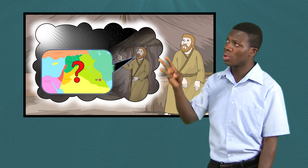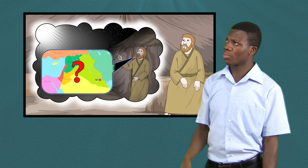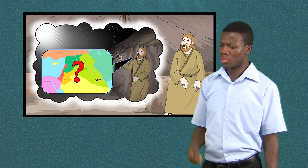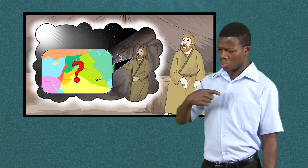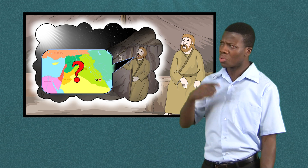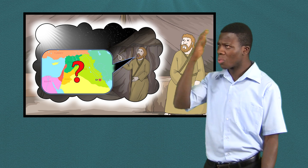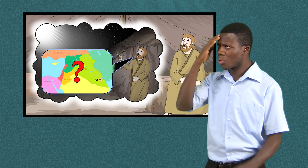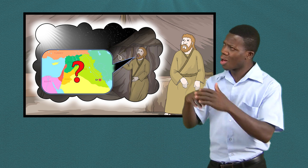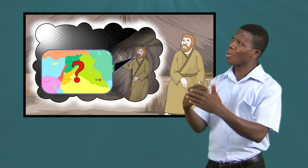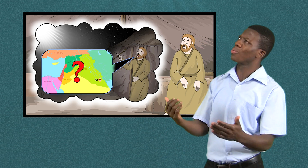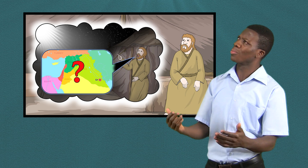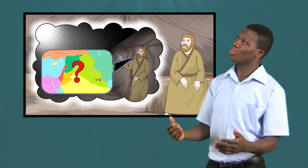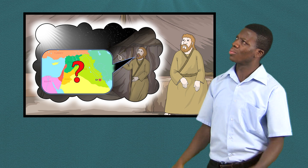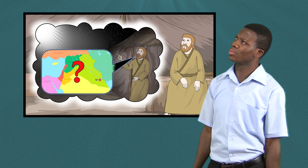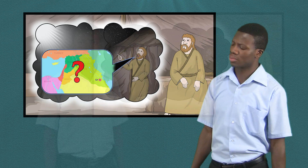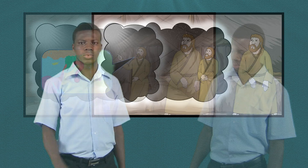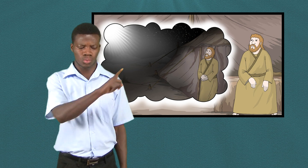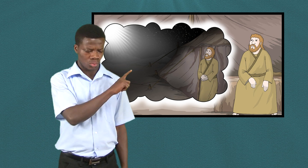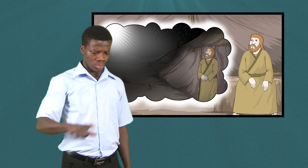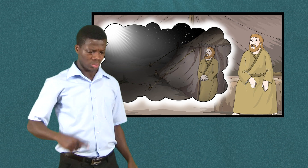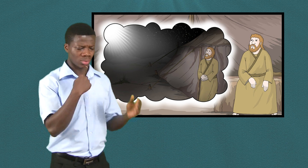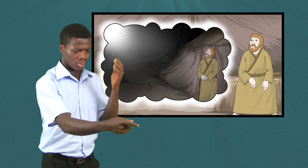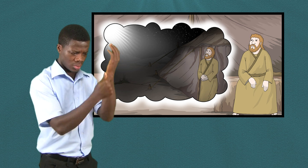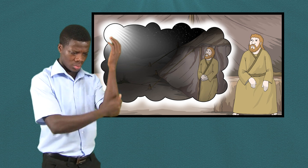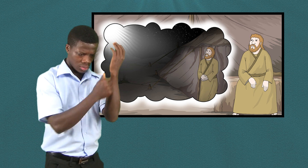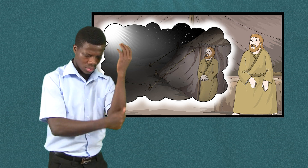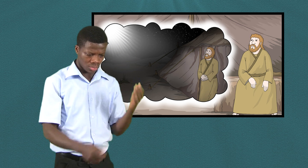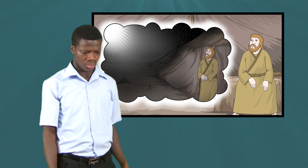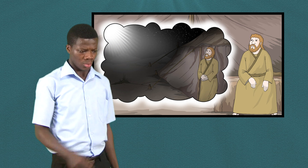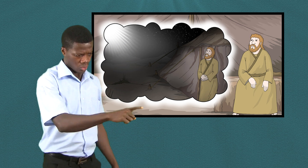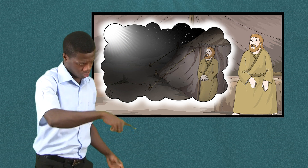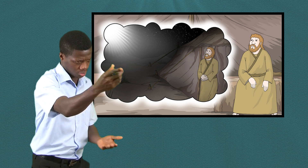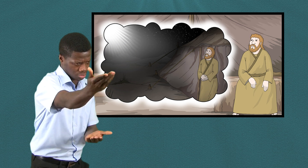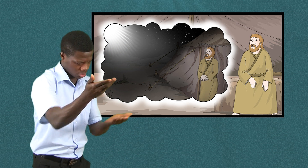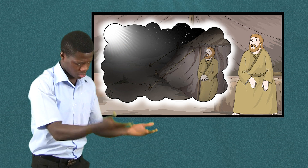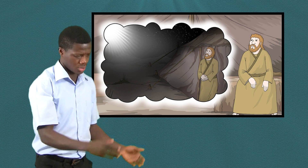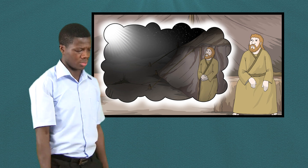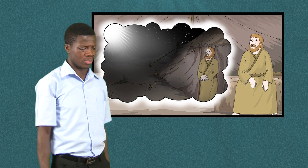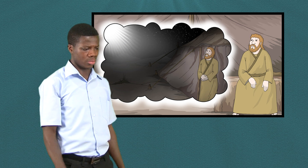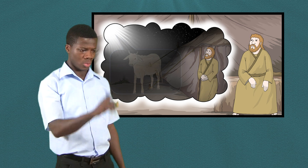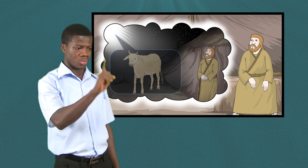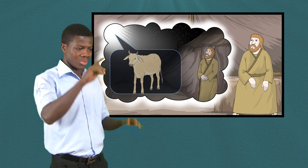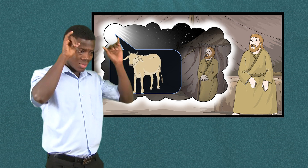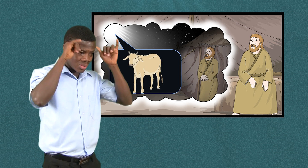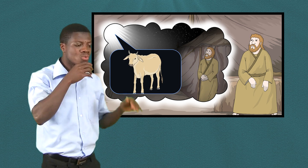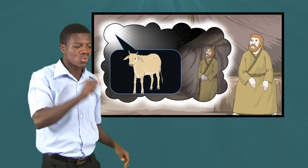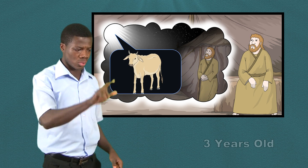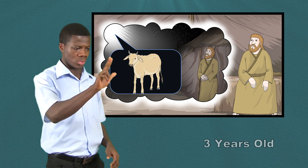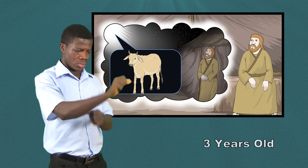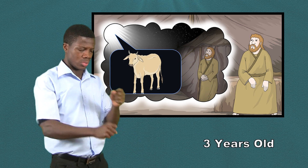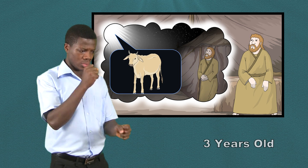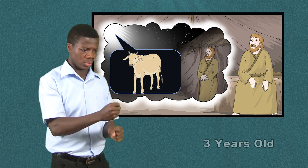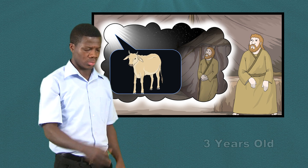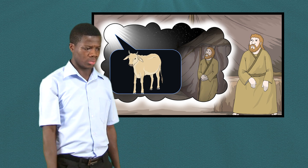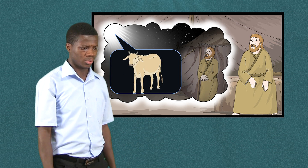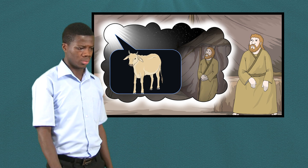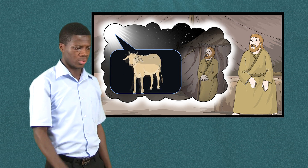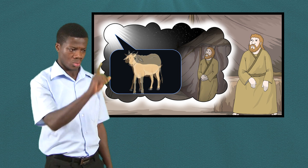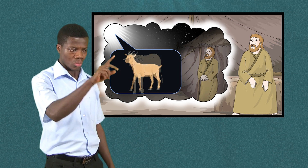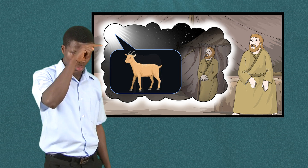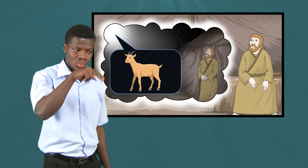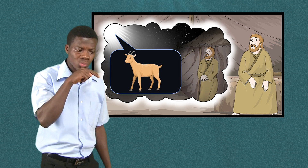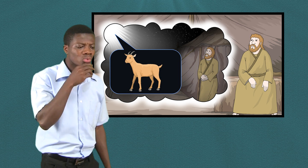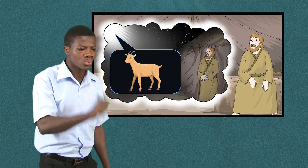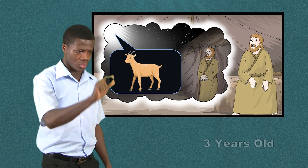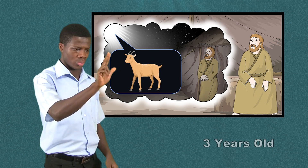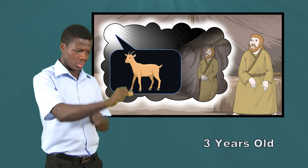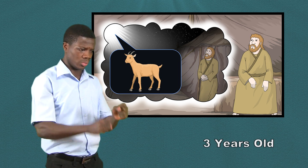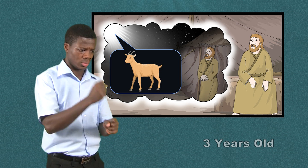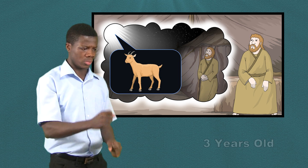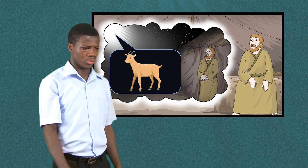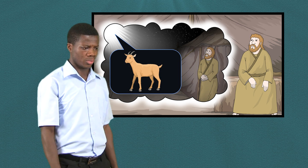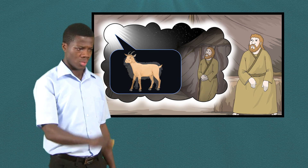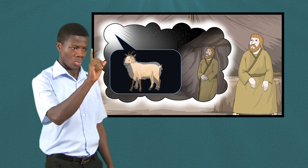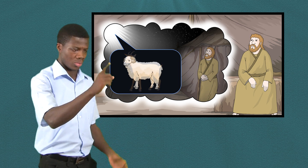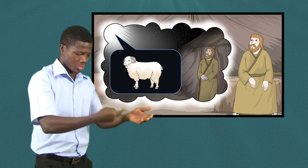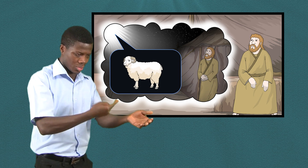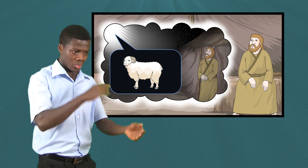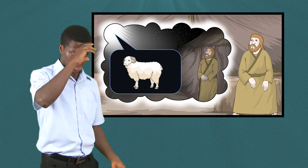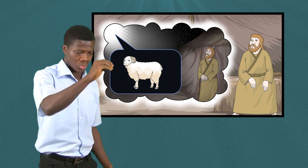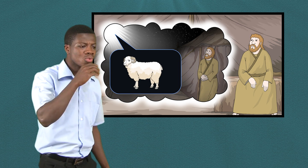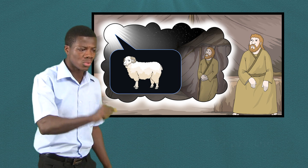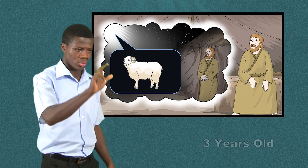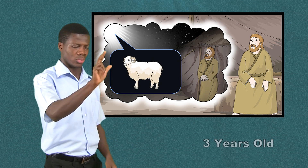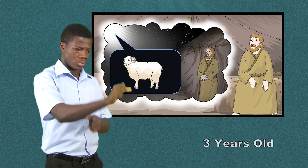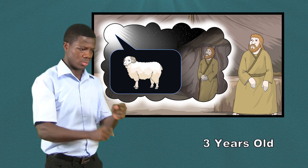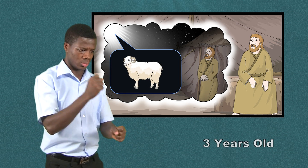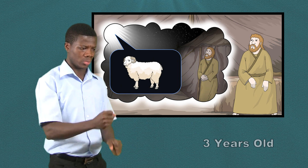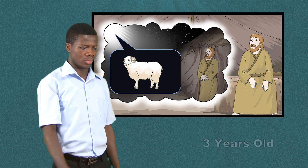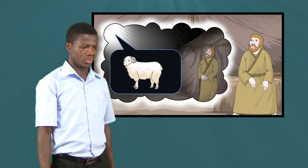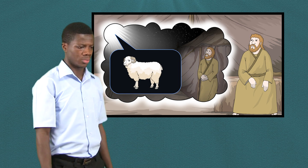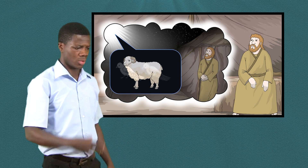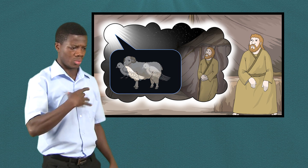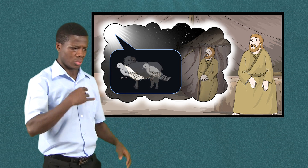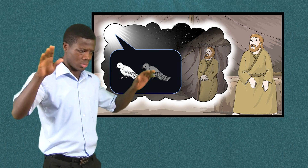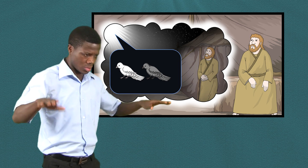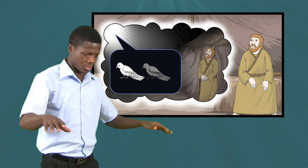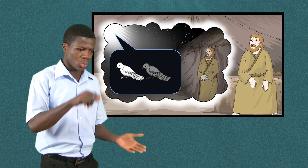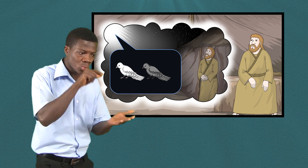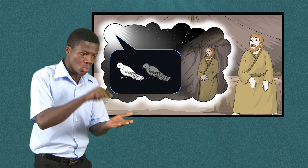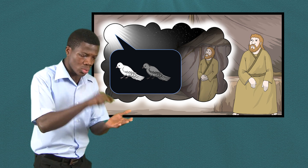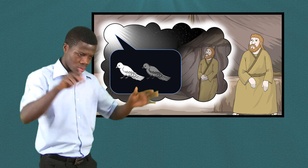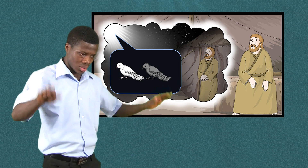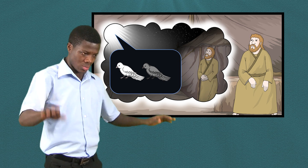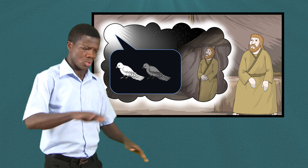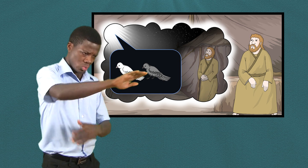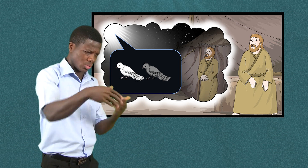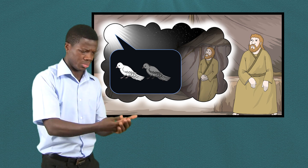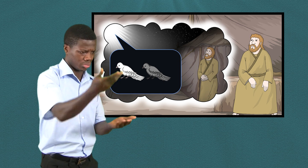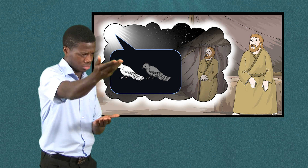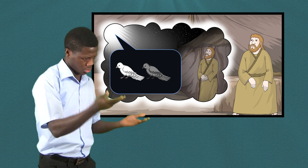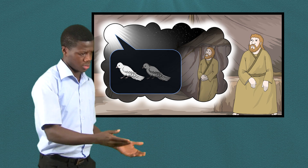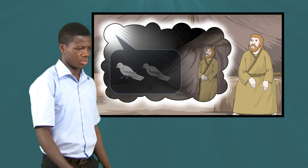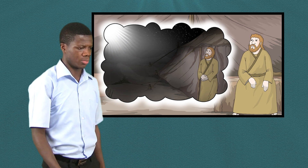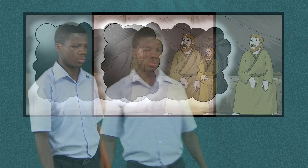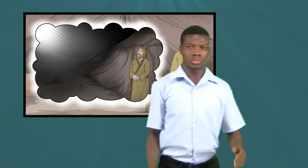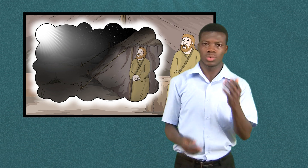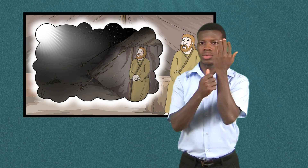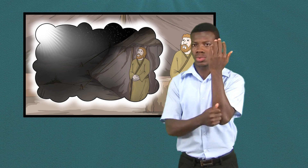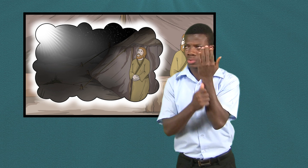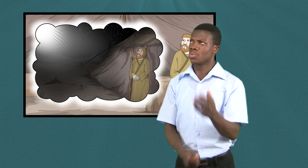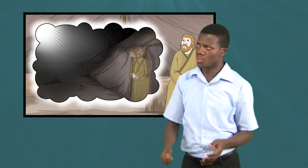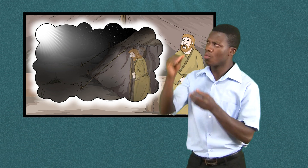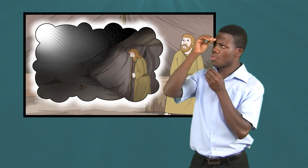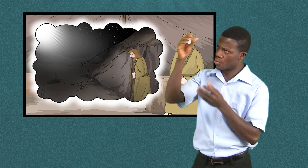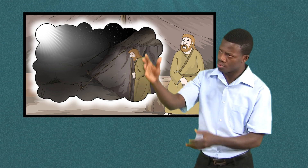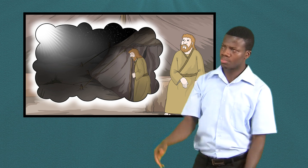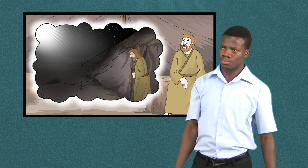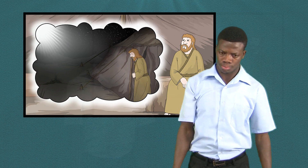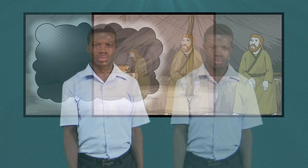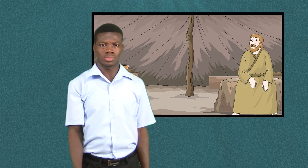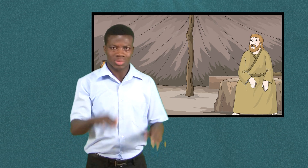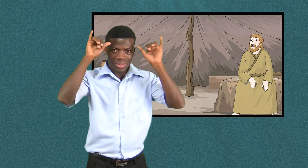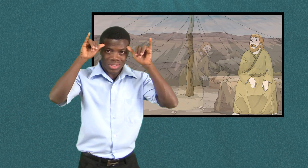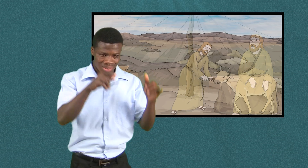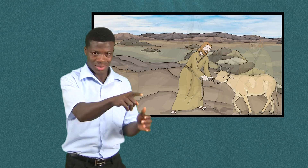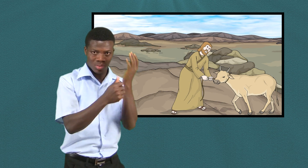And the LORD said to him, “Bring Me a heifer, a goat, and a ram, each three years old, along with a turtledove and a young pigeon.”